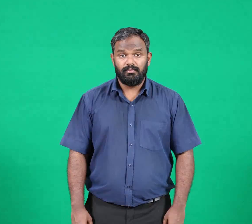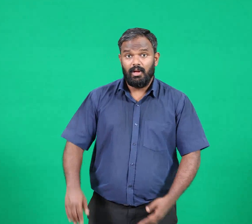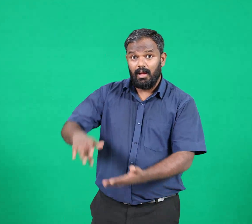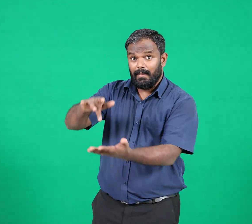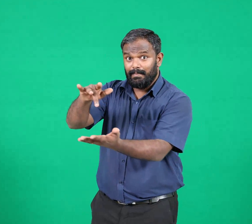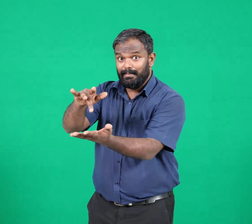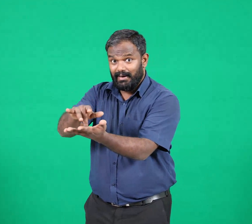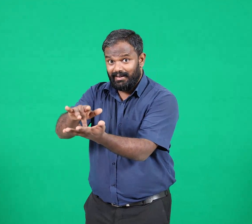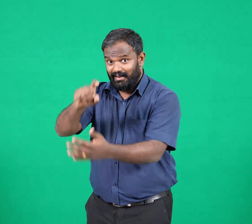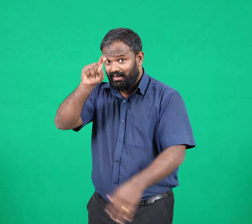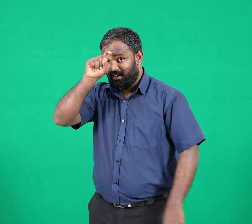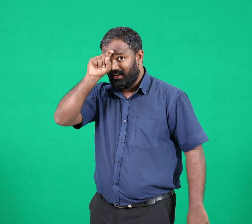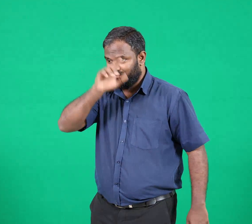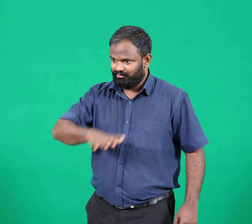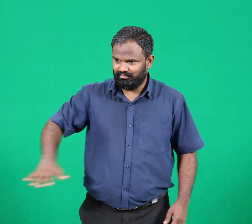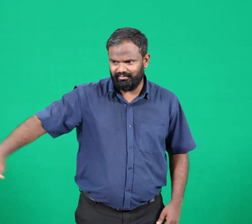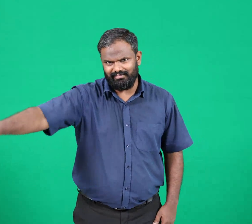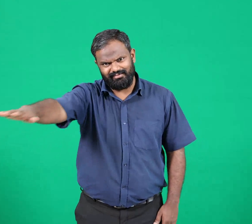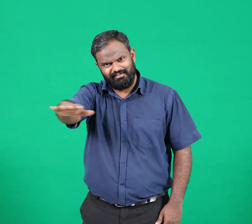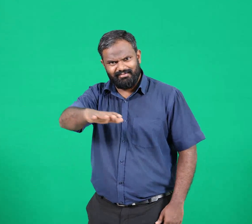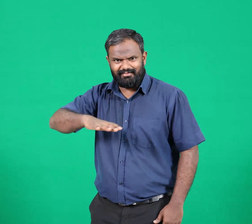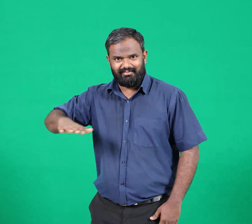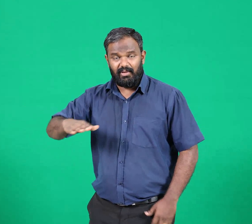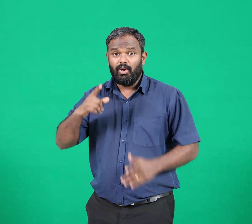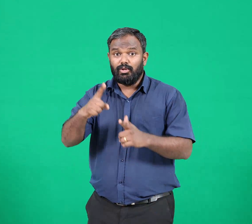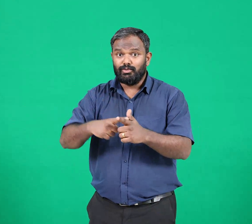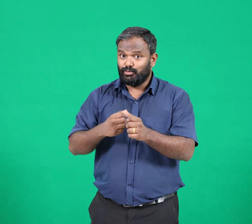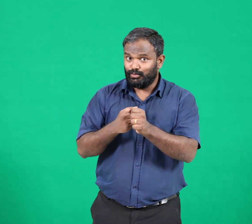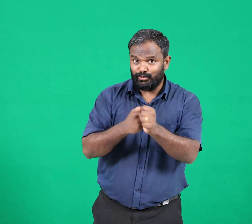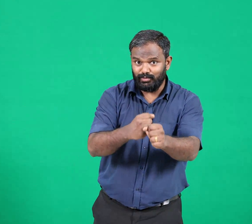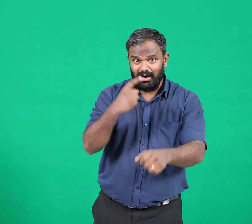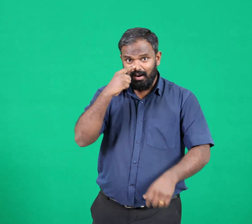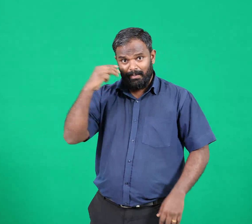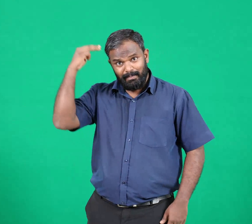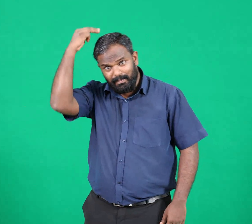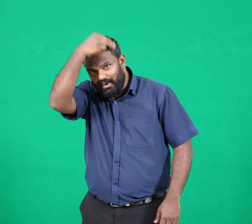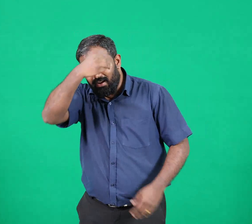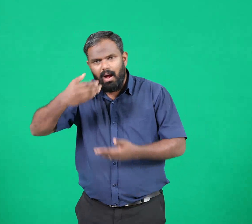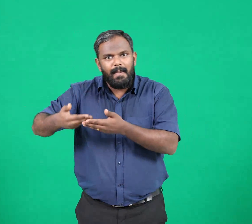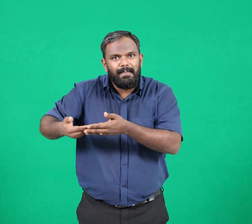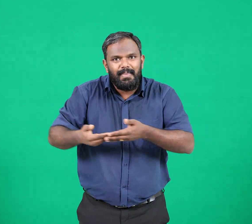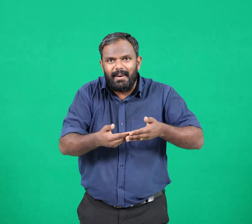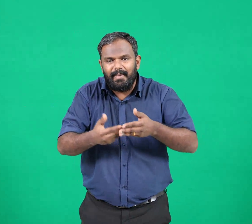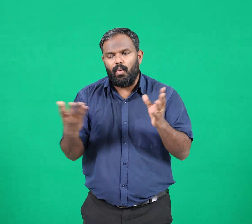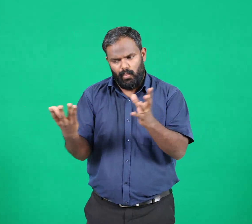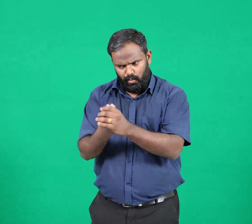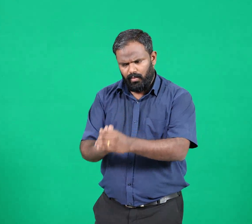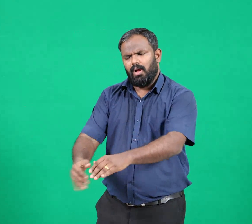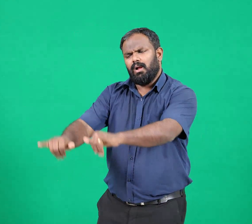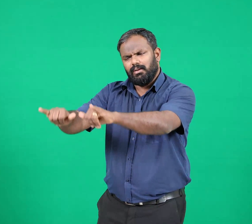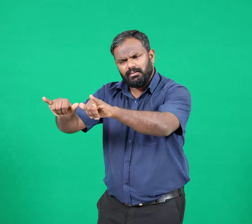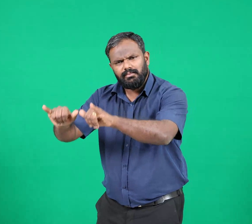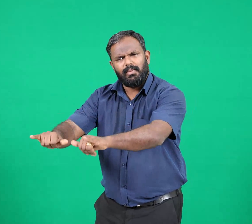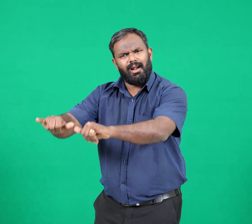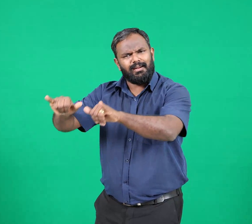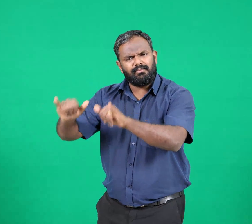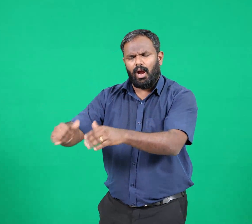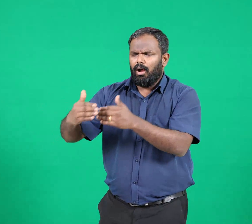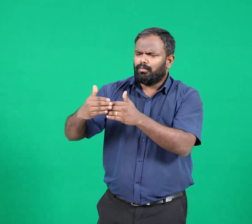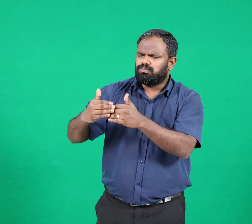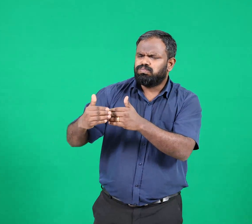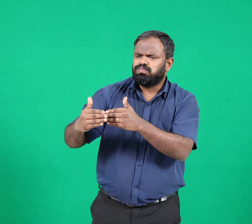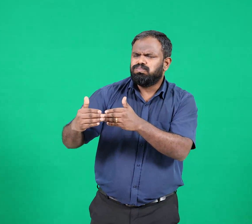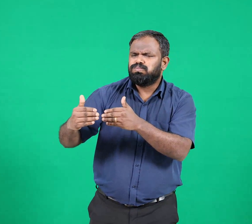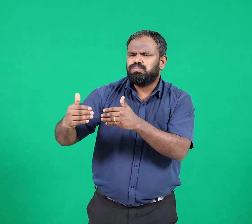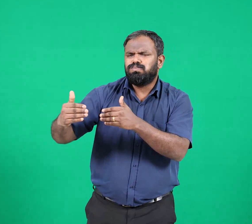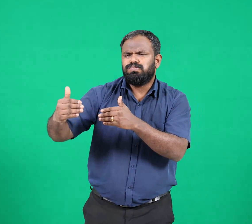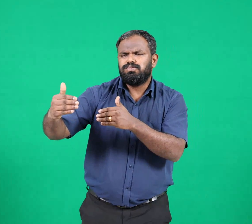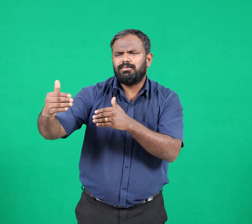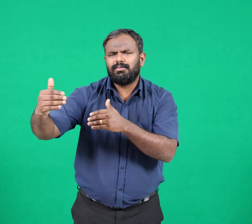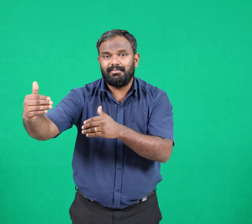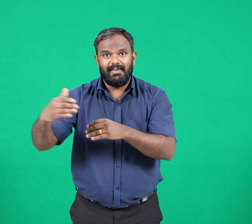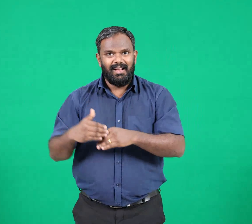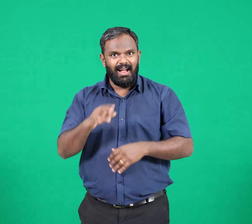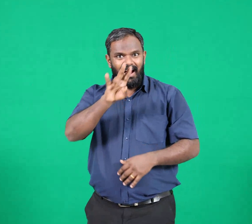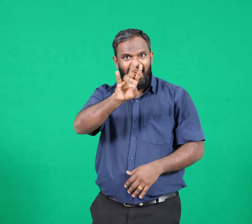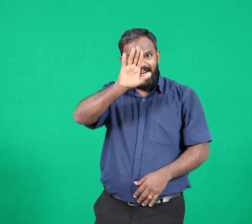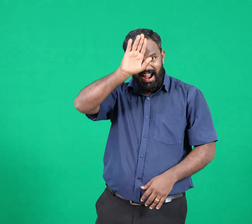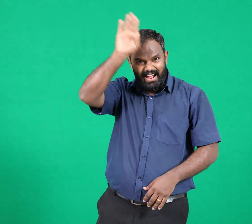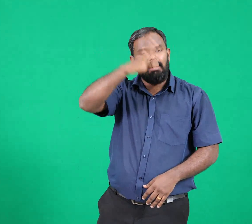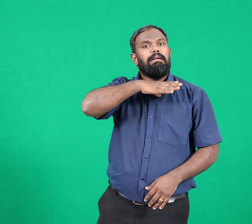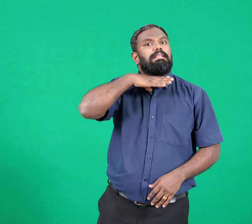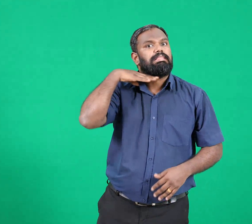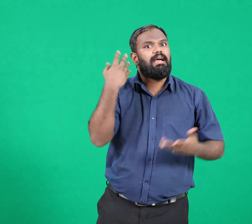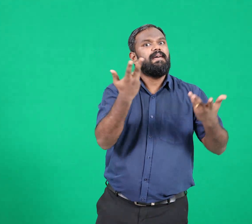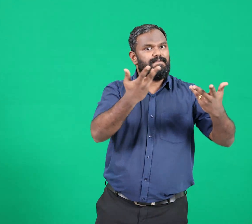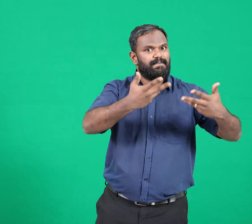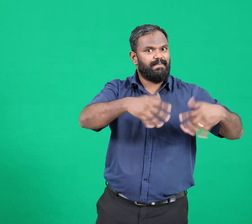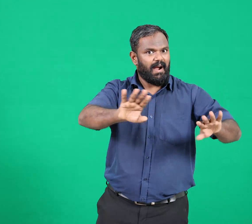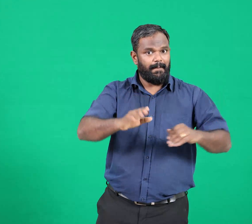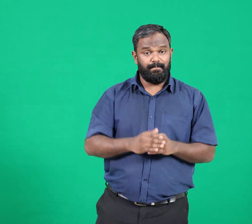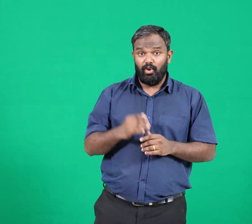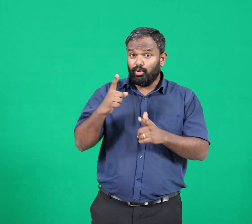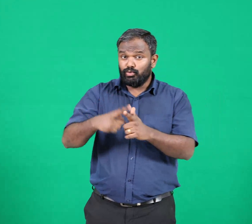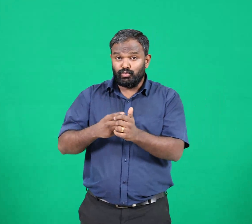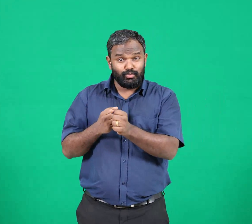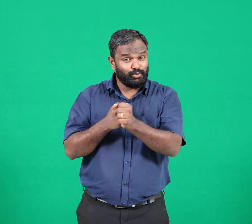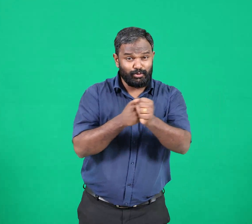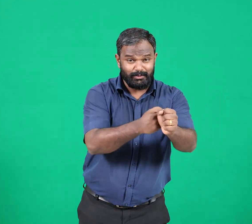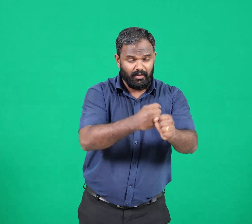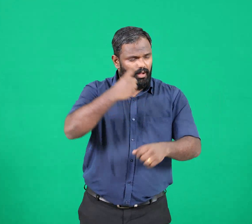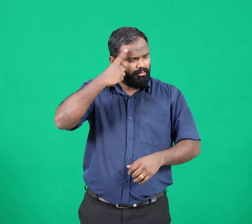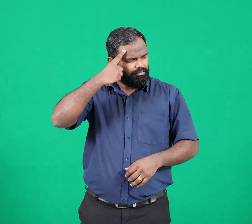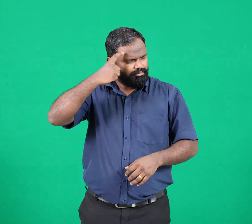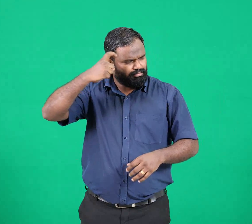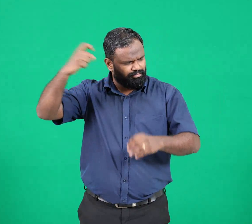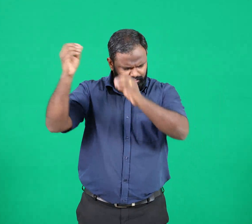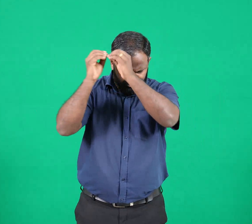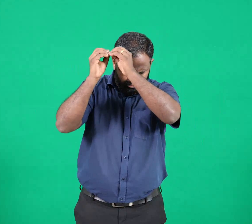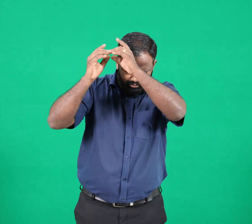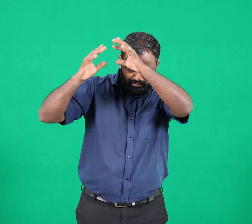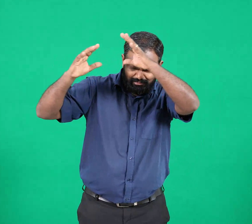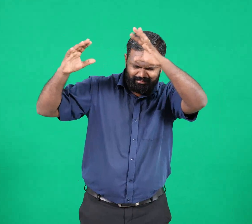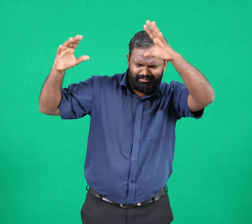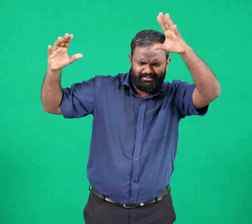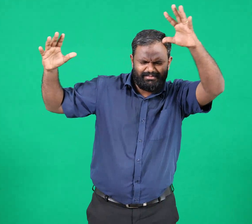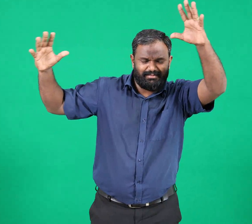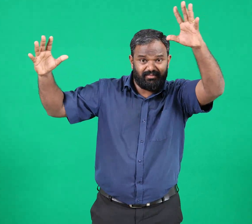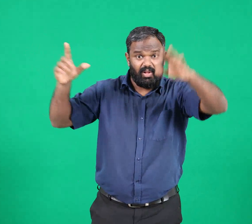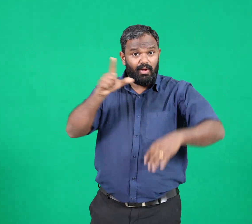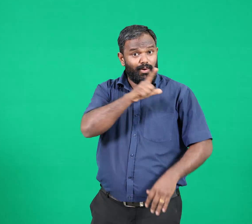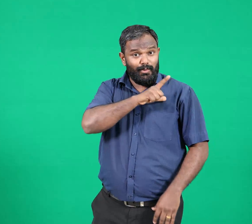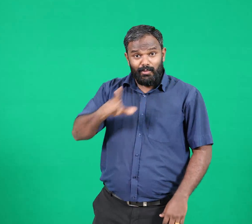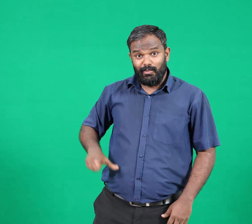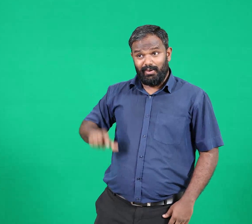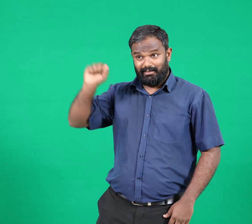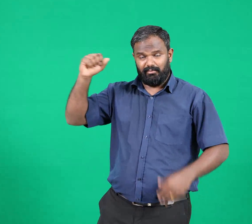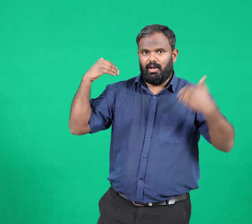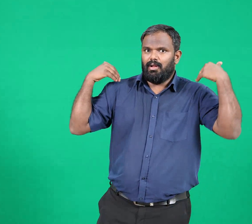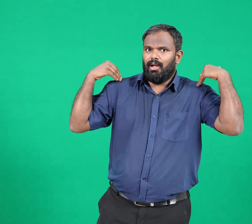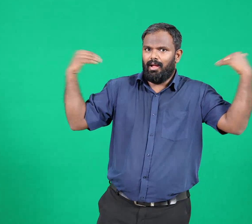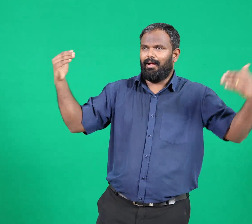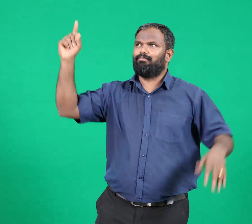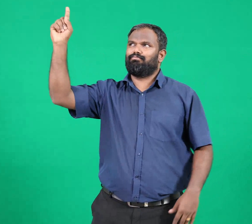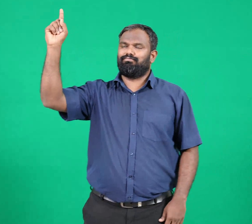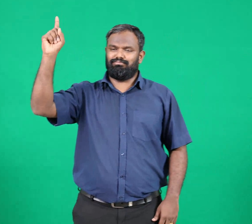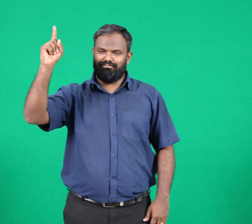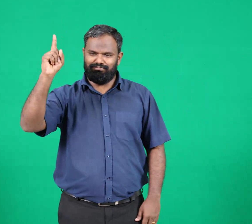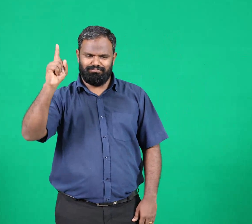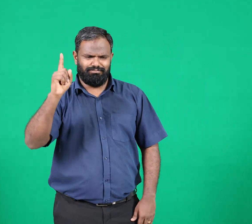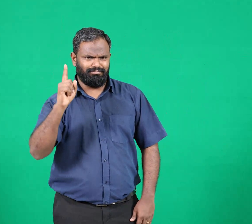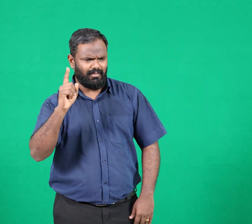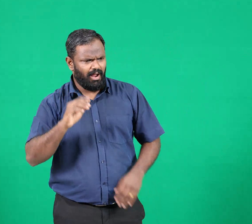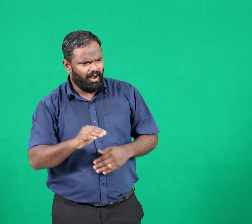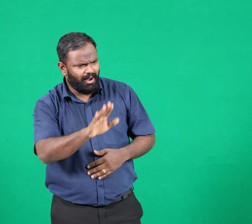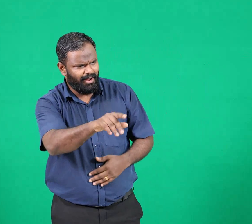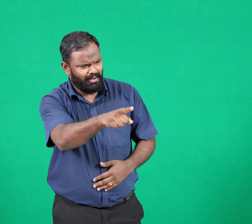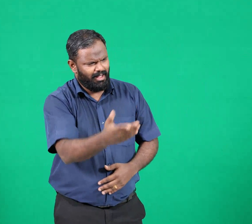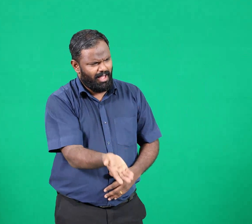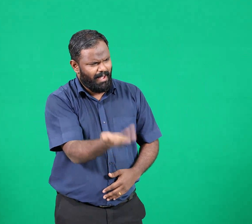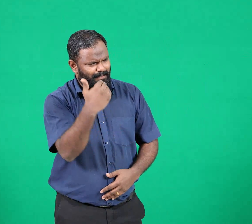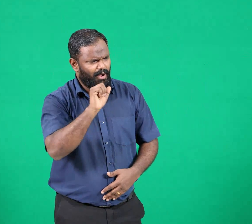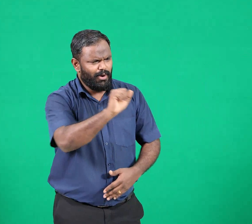After Herod died, an angel of the Lord appeared in a dream to Joseph in Egypt. "Get up!" he said.